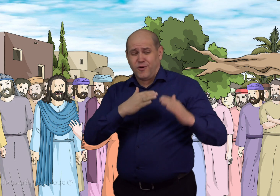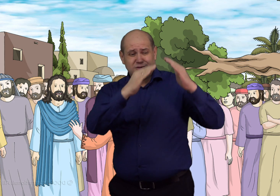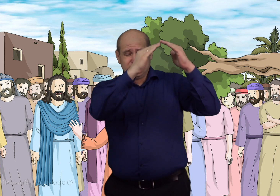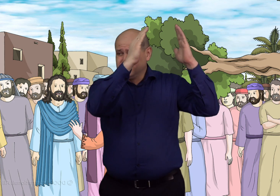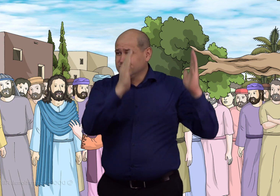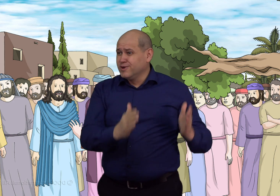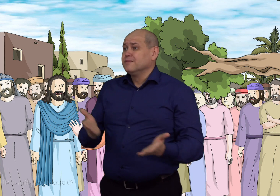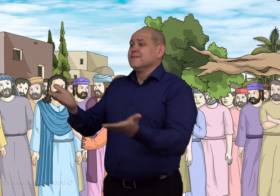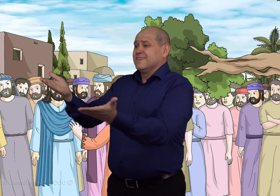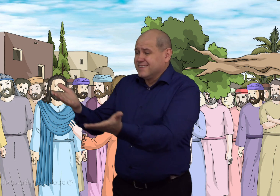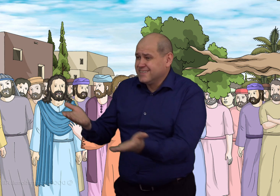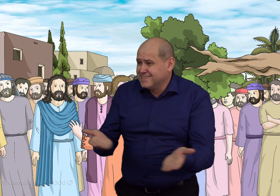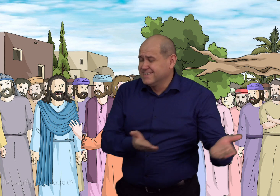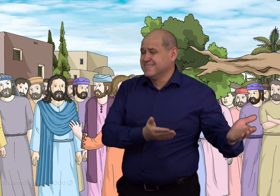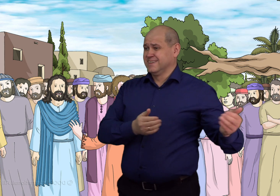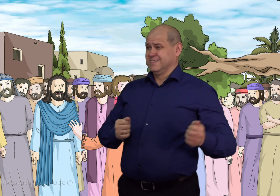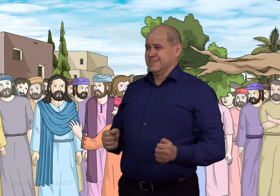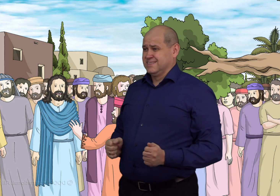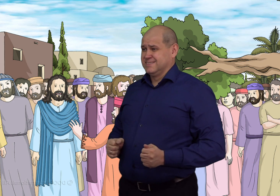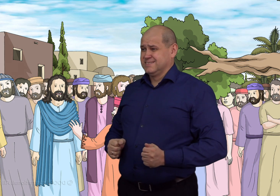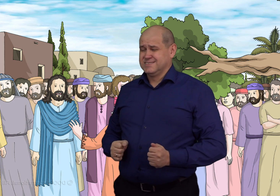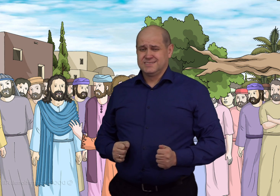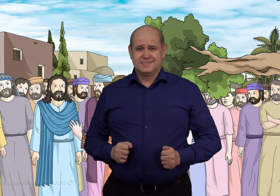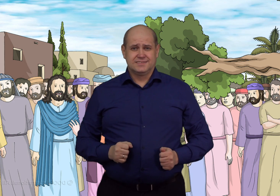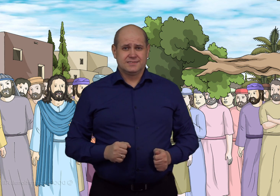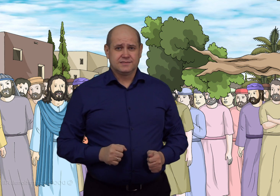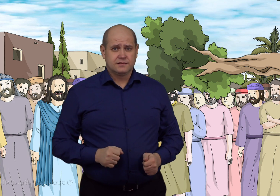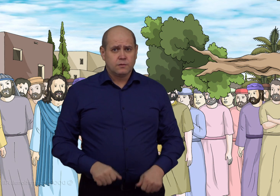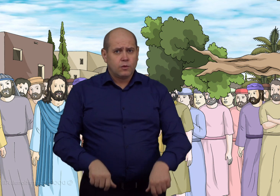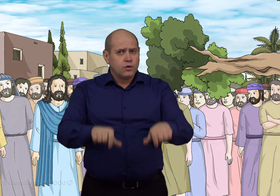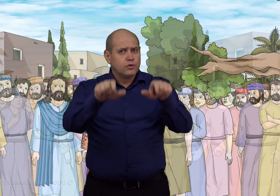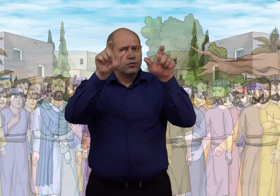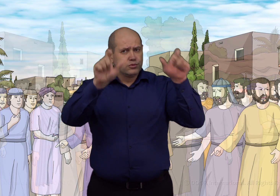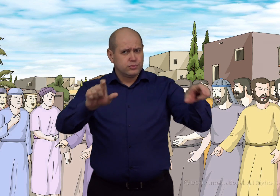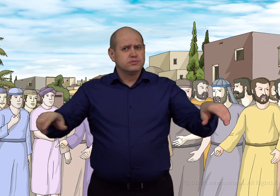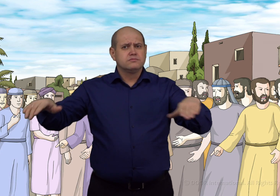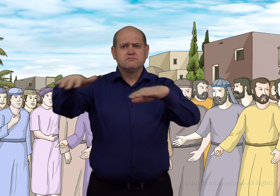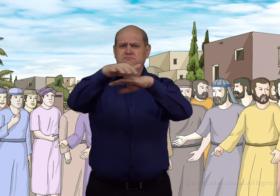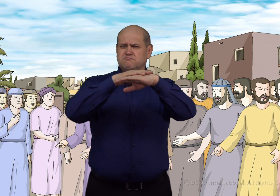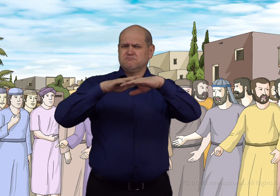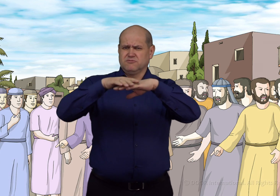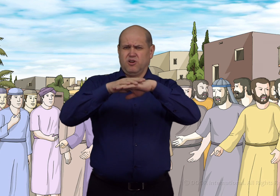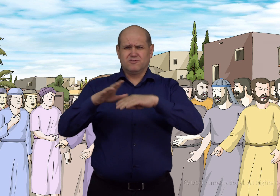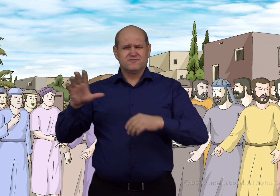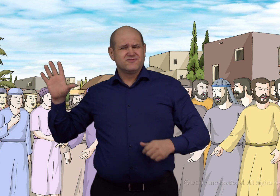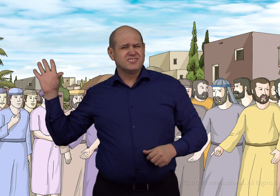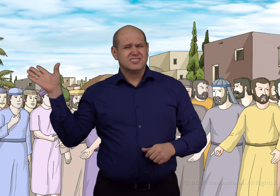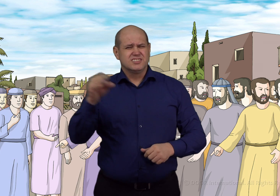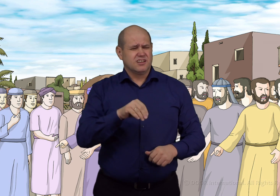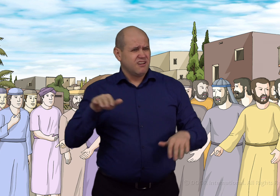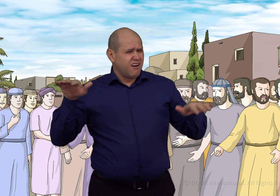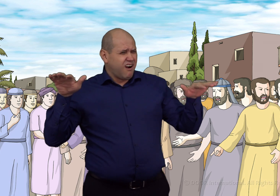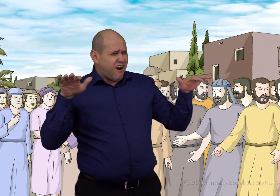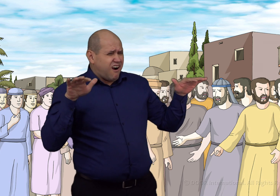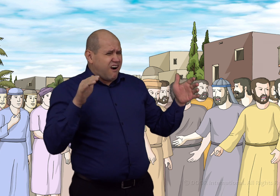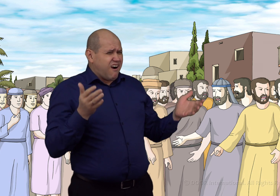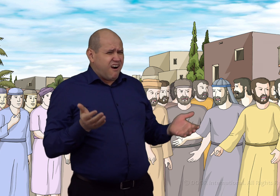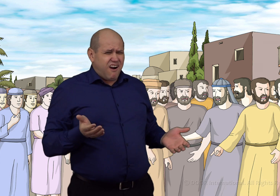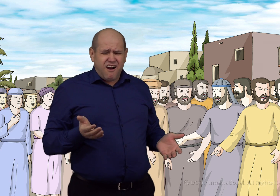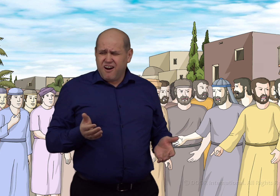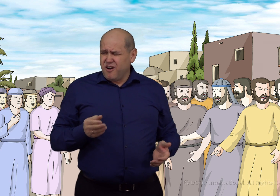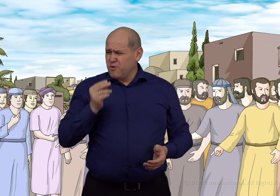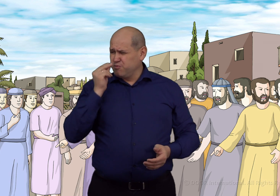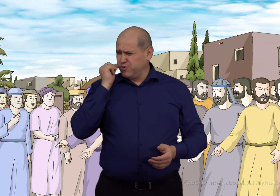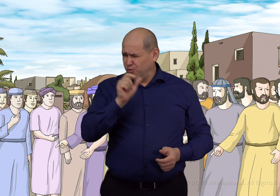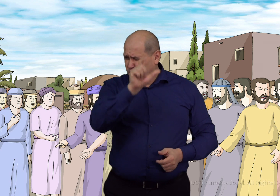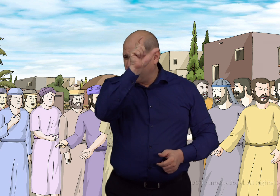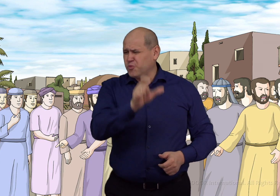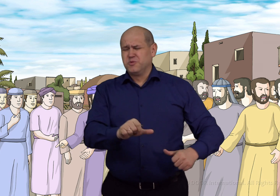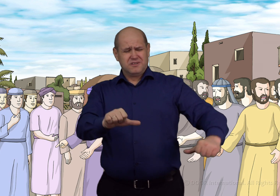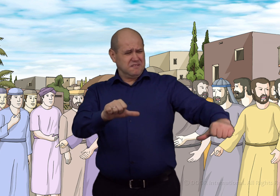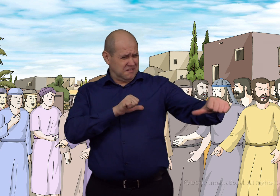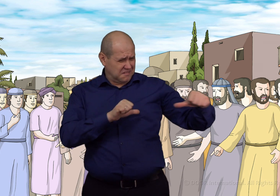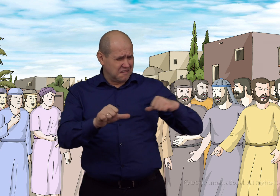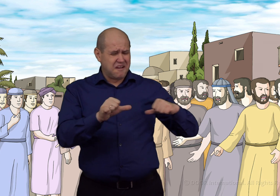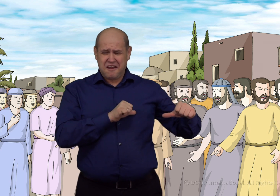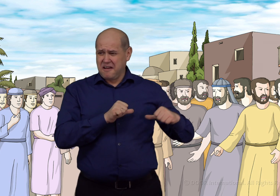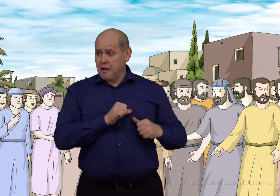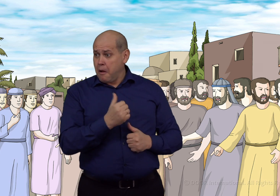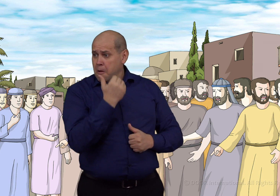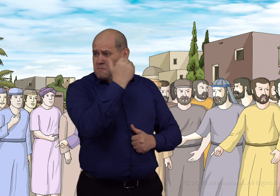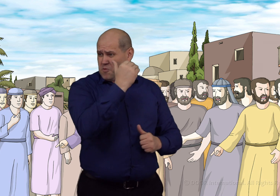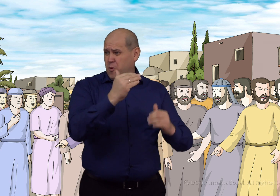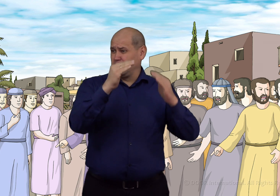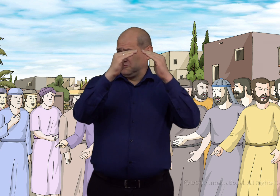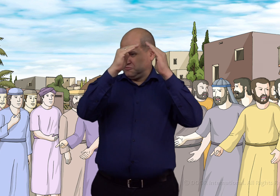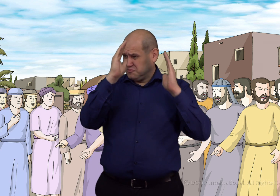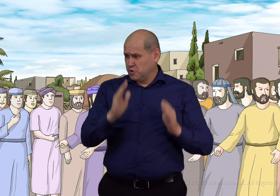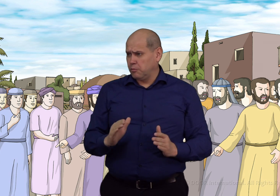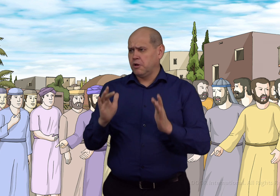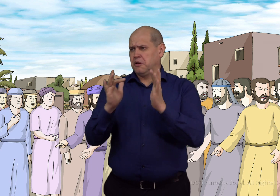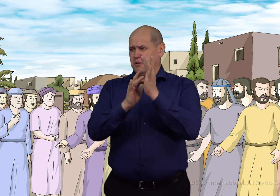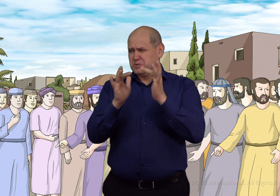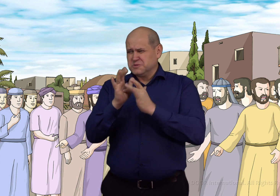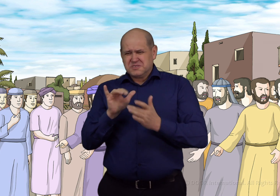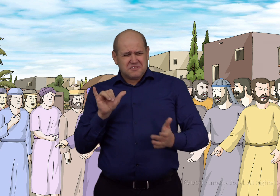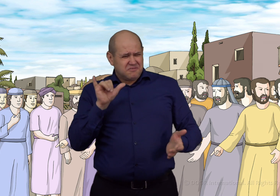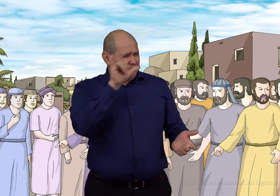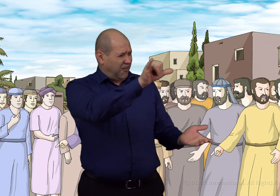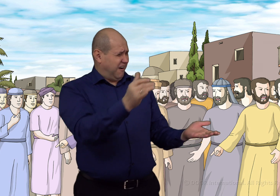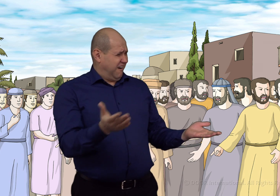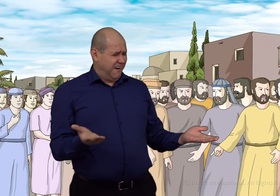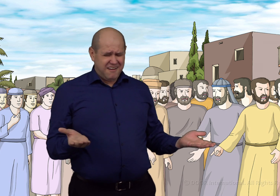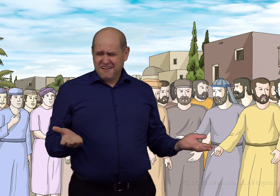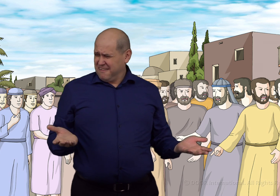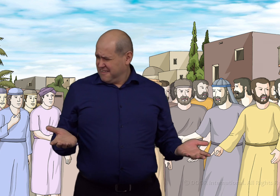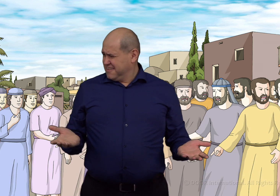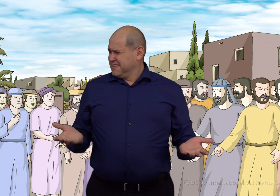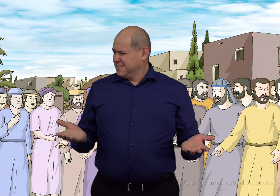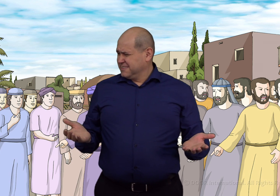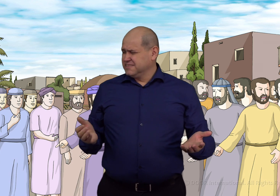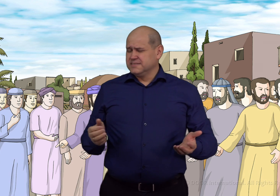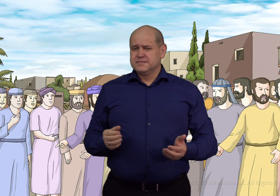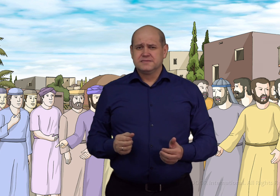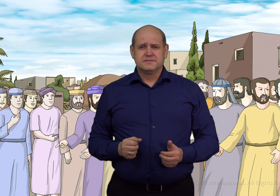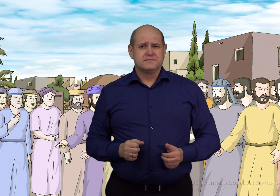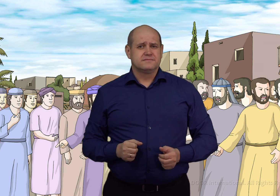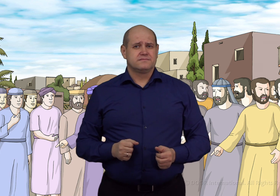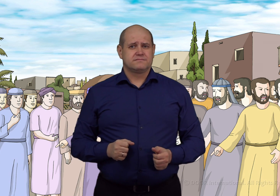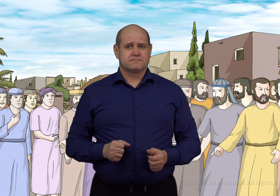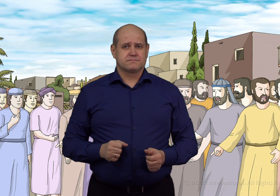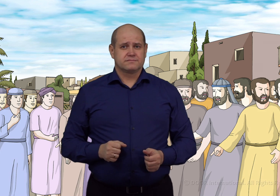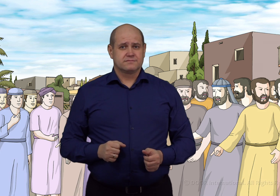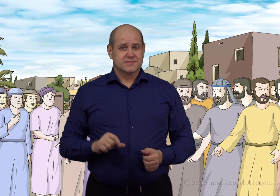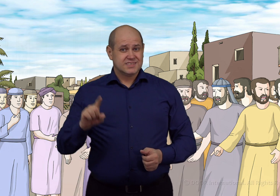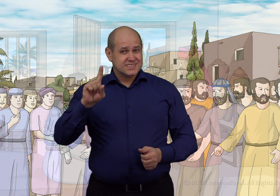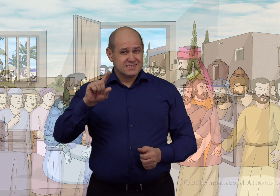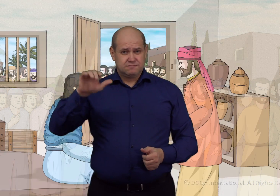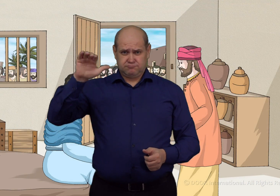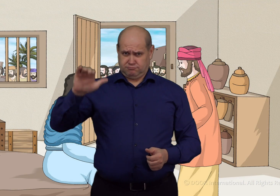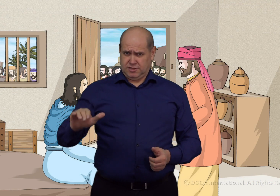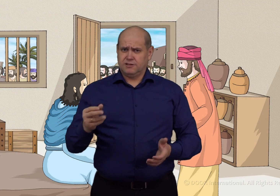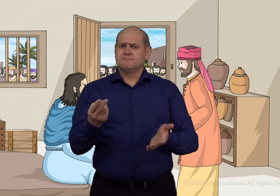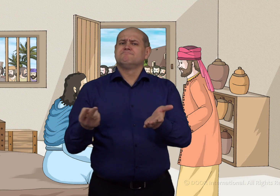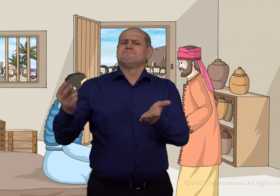And all who saw this began to grumble, saying, “He has gone to be the guest of a sinful man!”